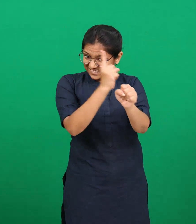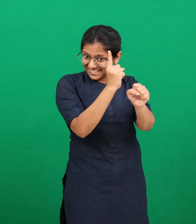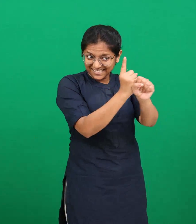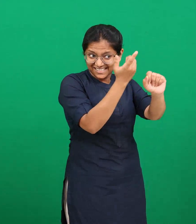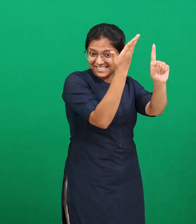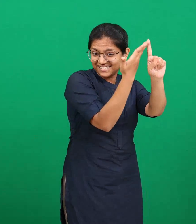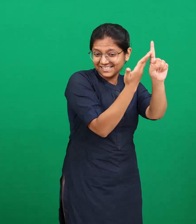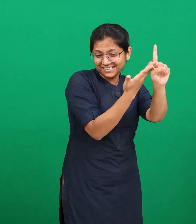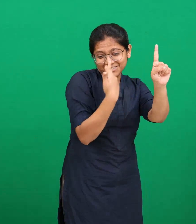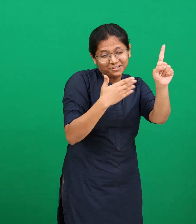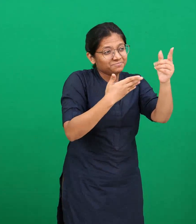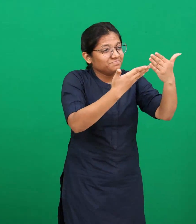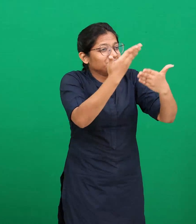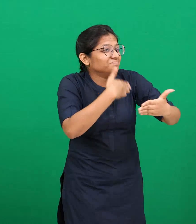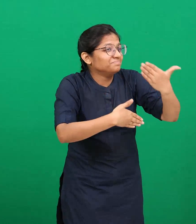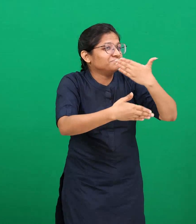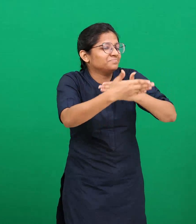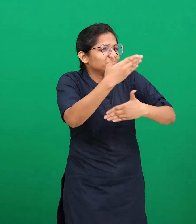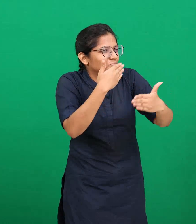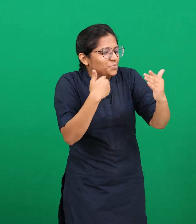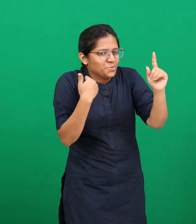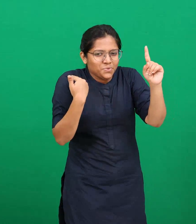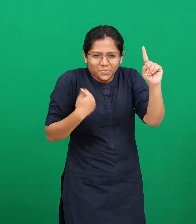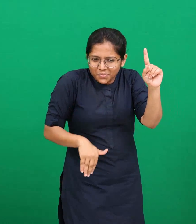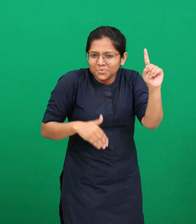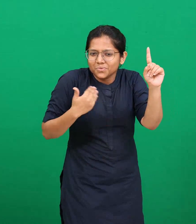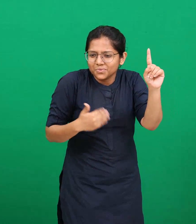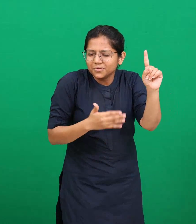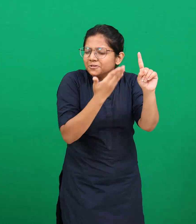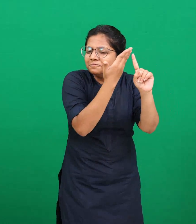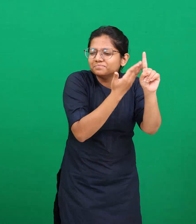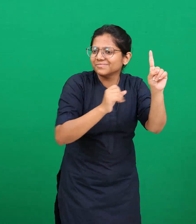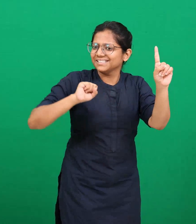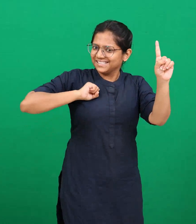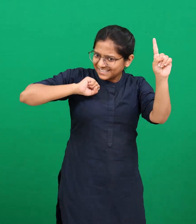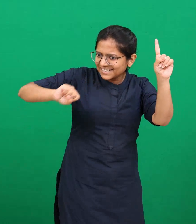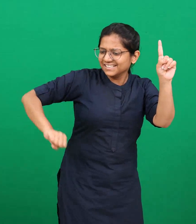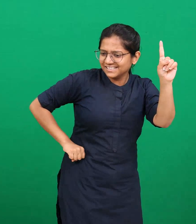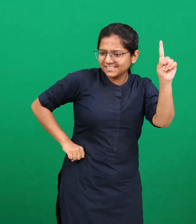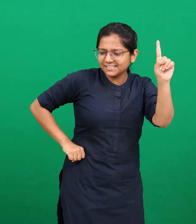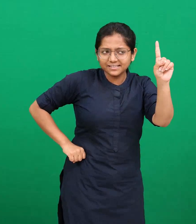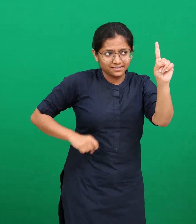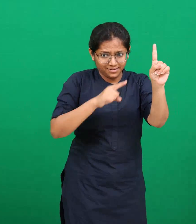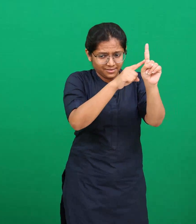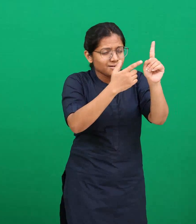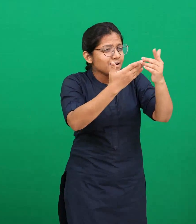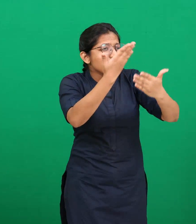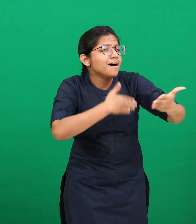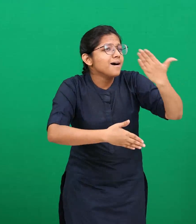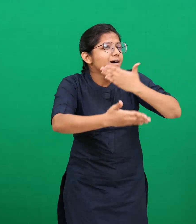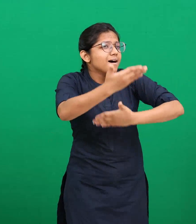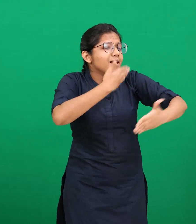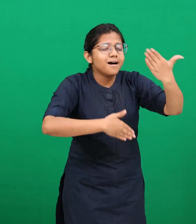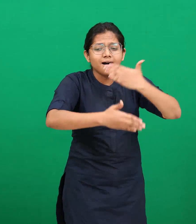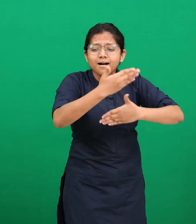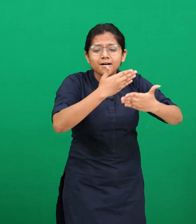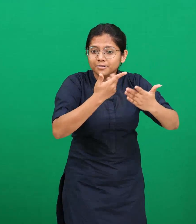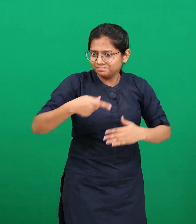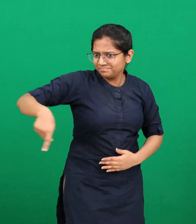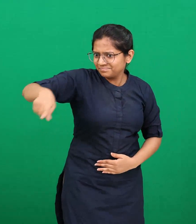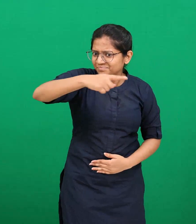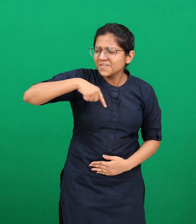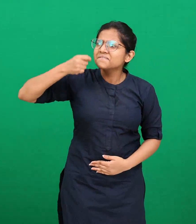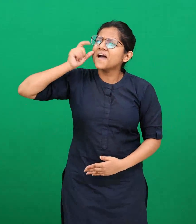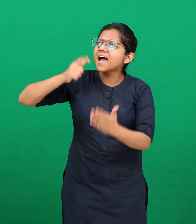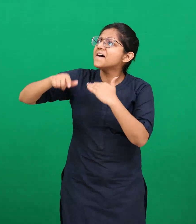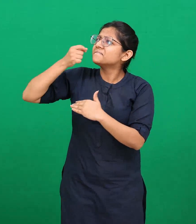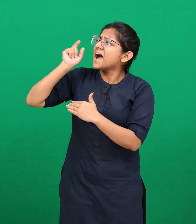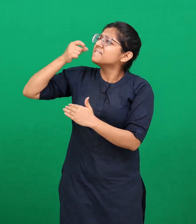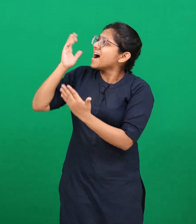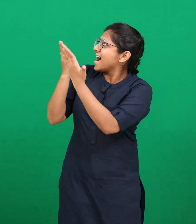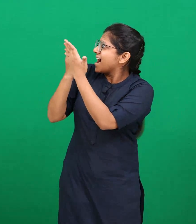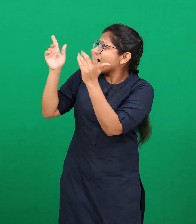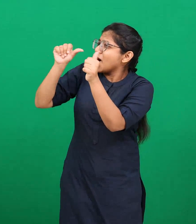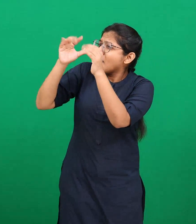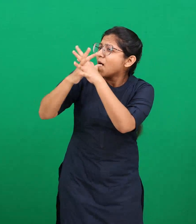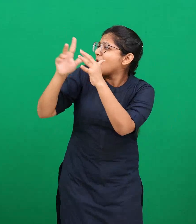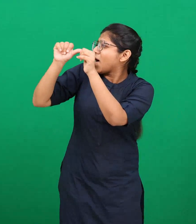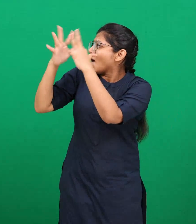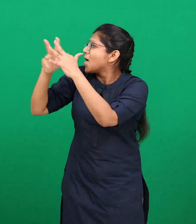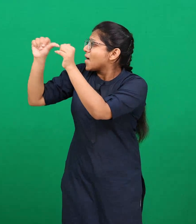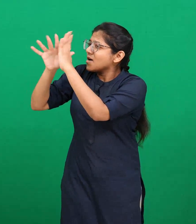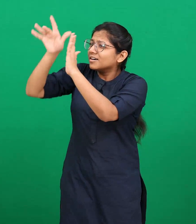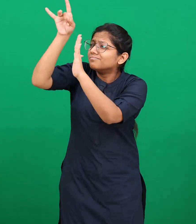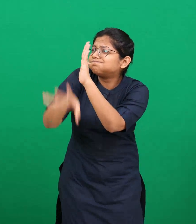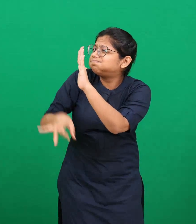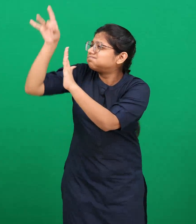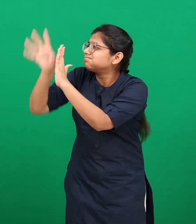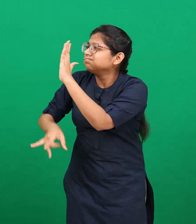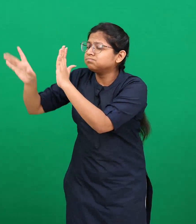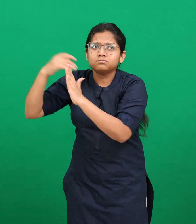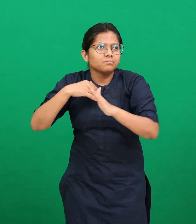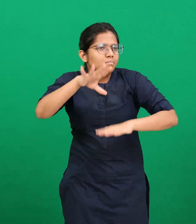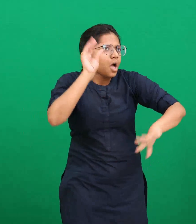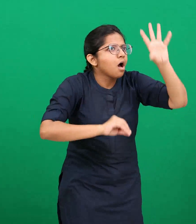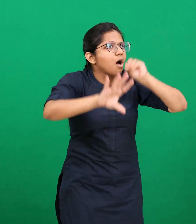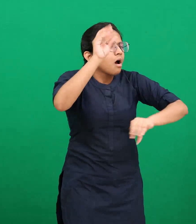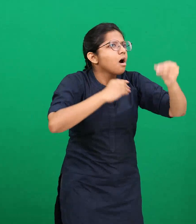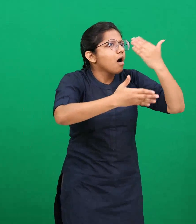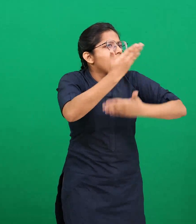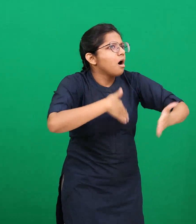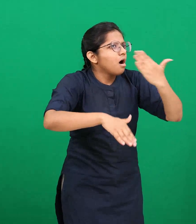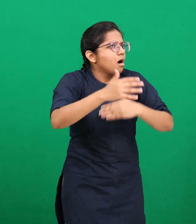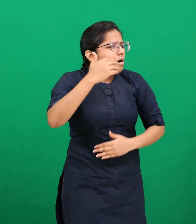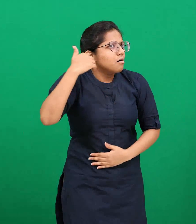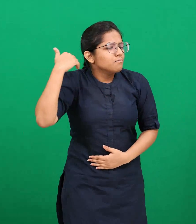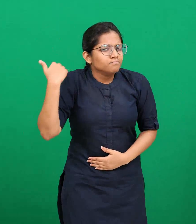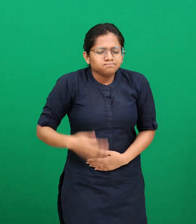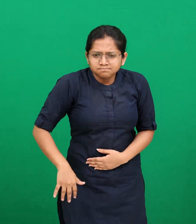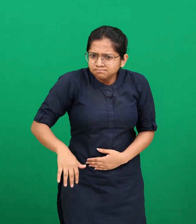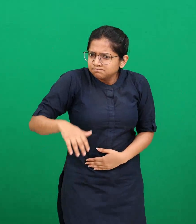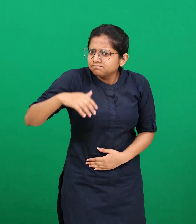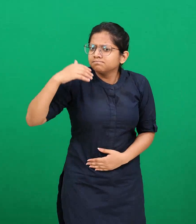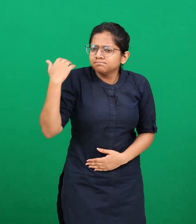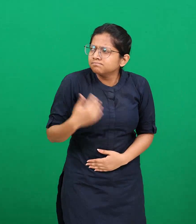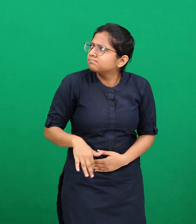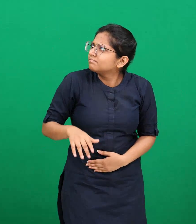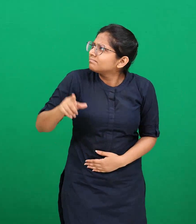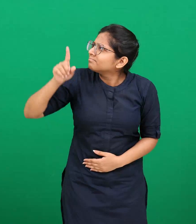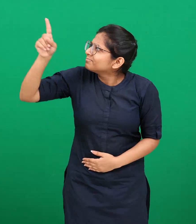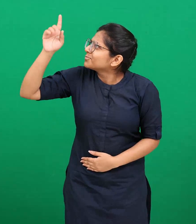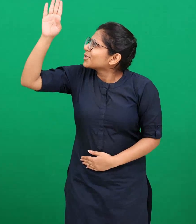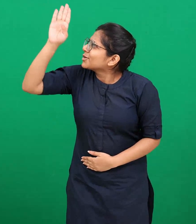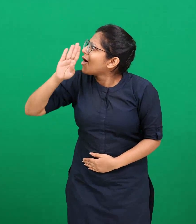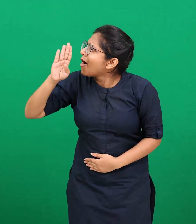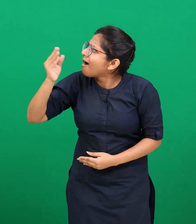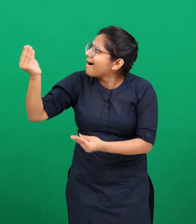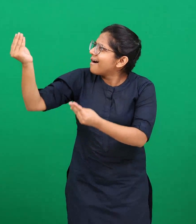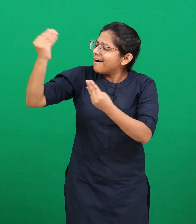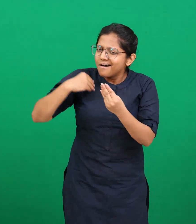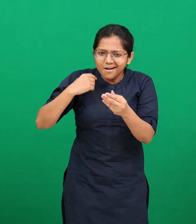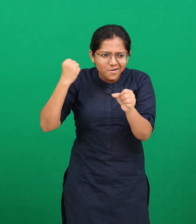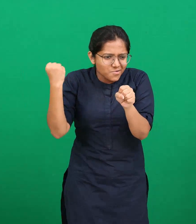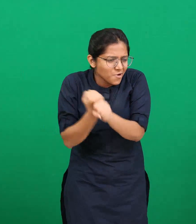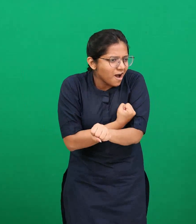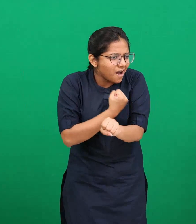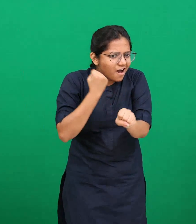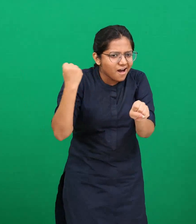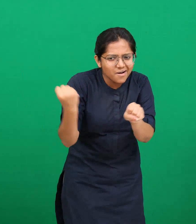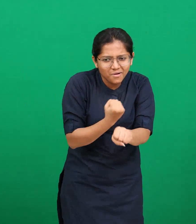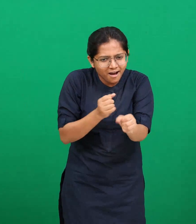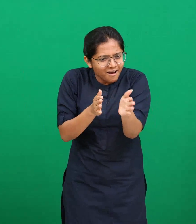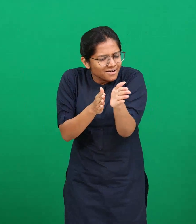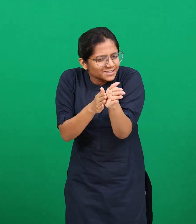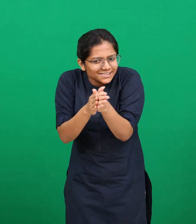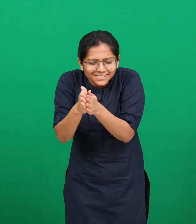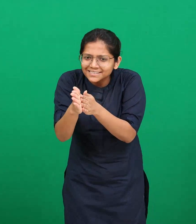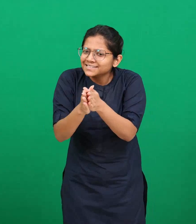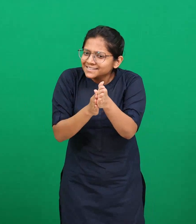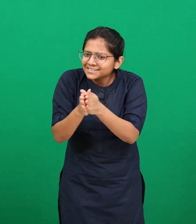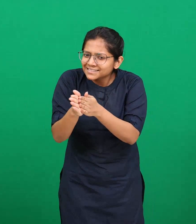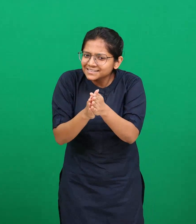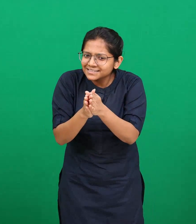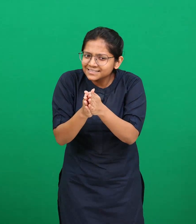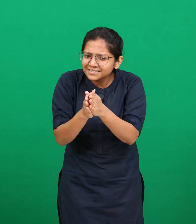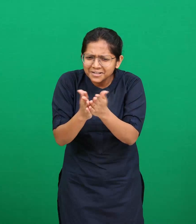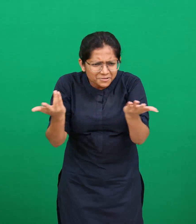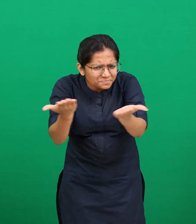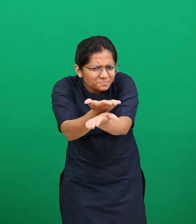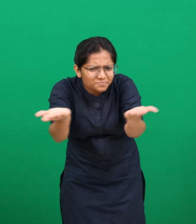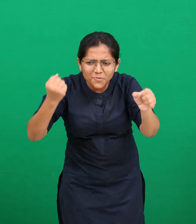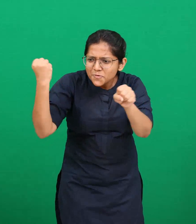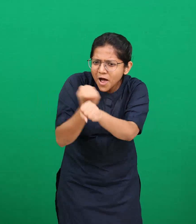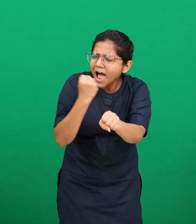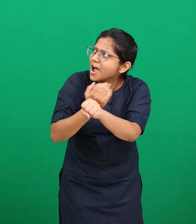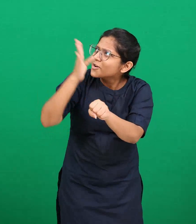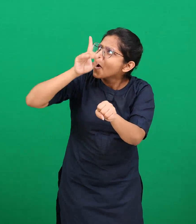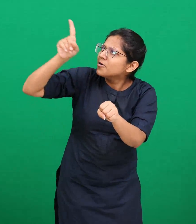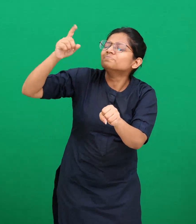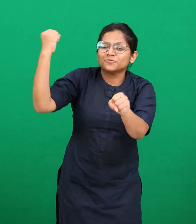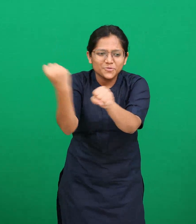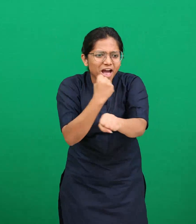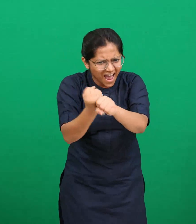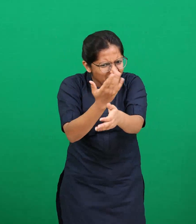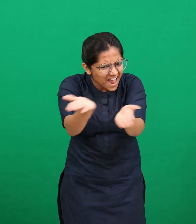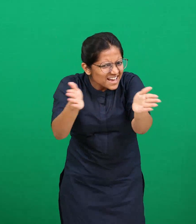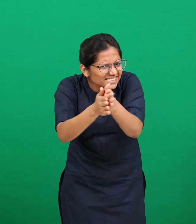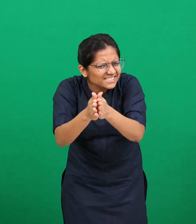I was educated at the feet of Gamaliel in strict conformity to the law of our fathers.